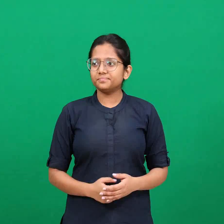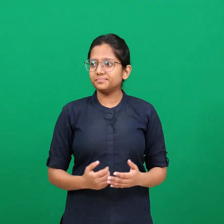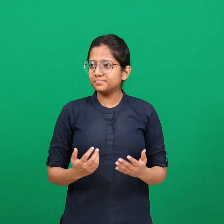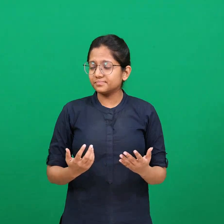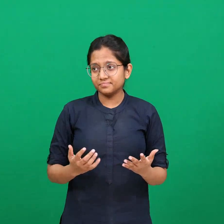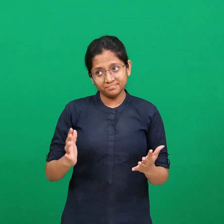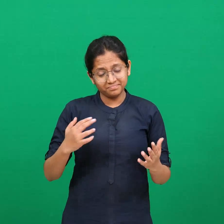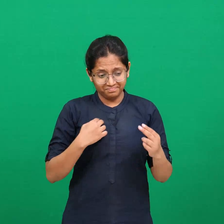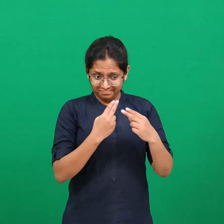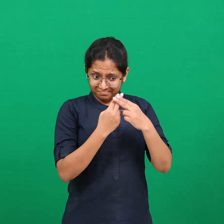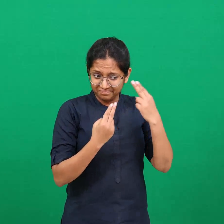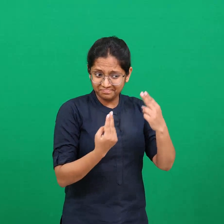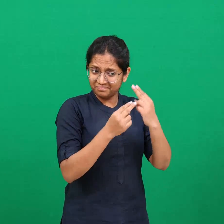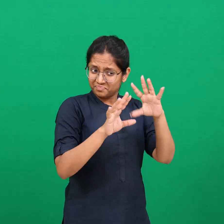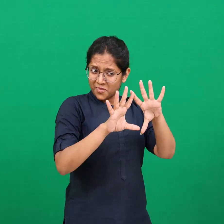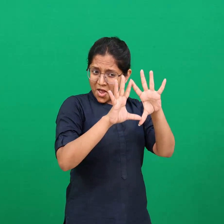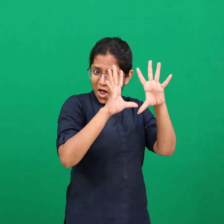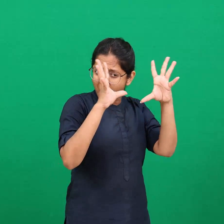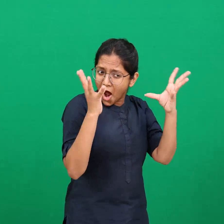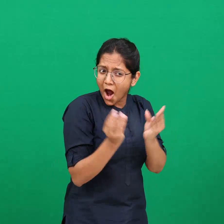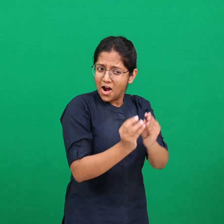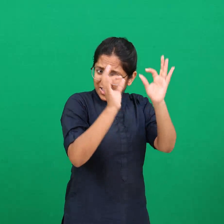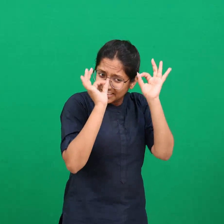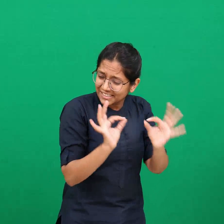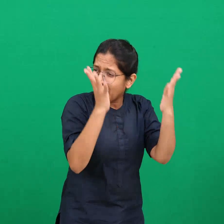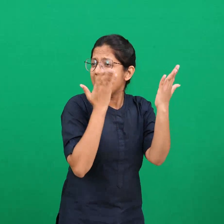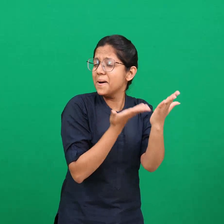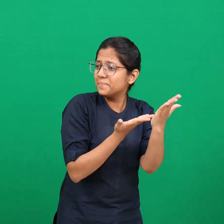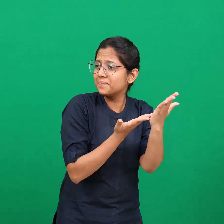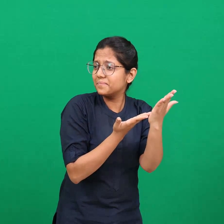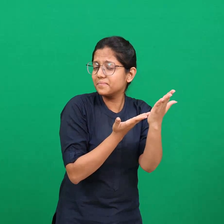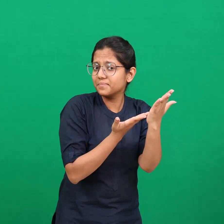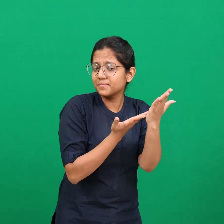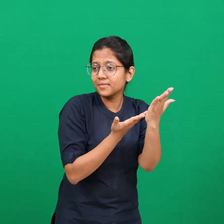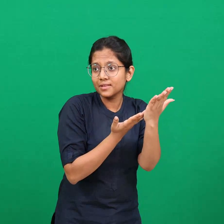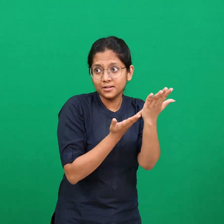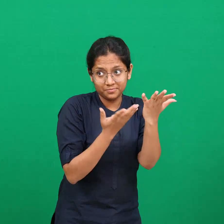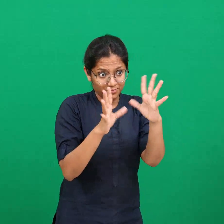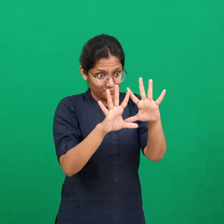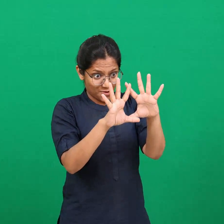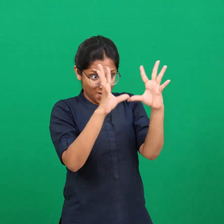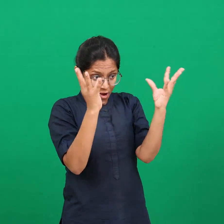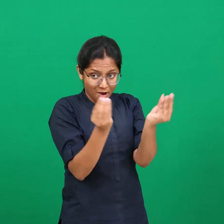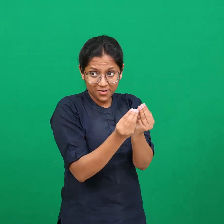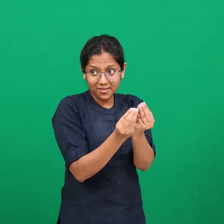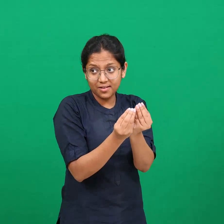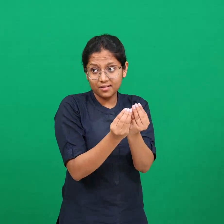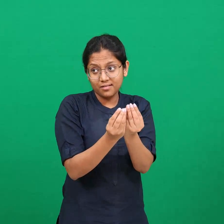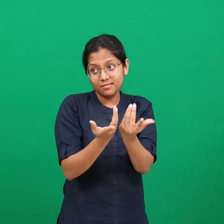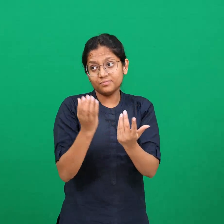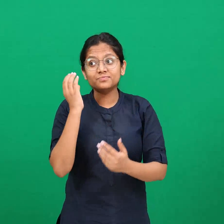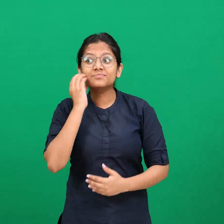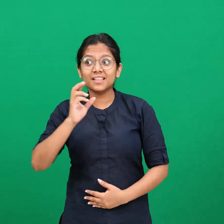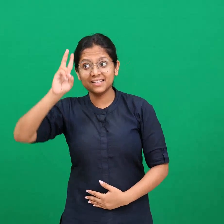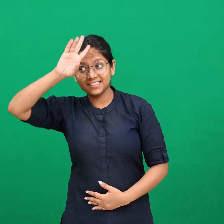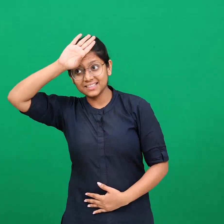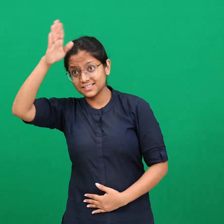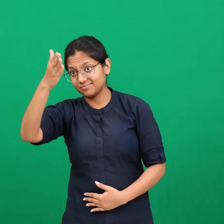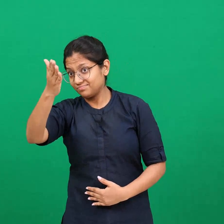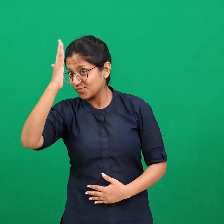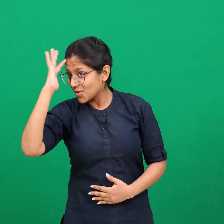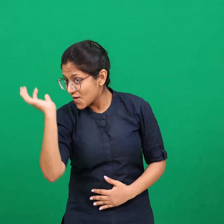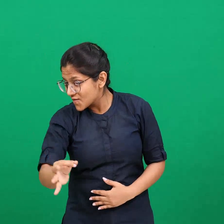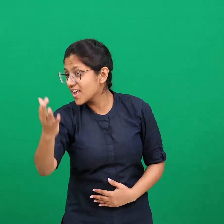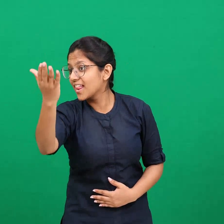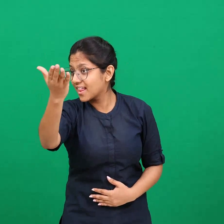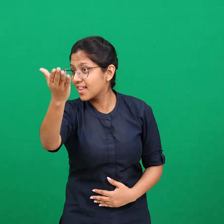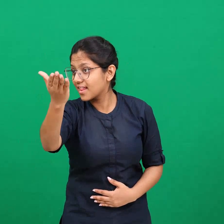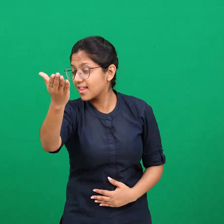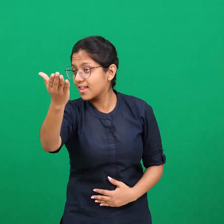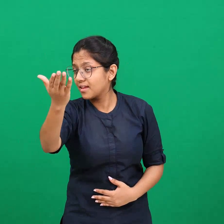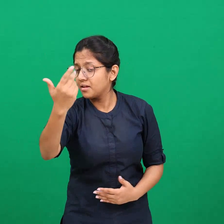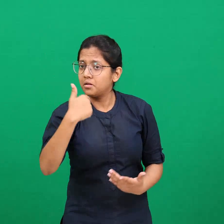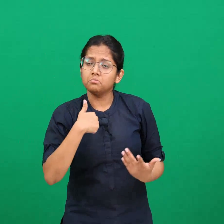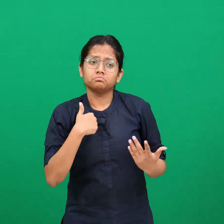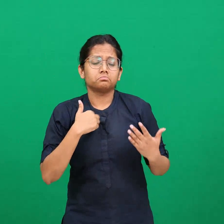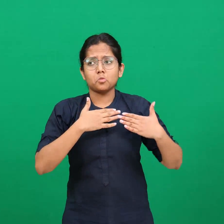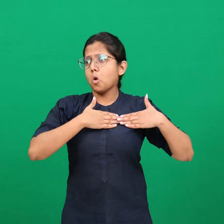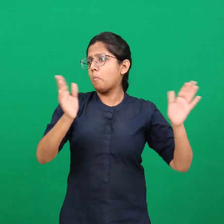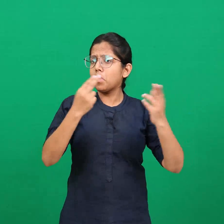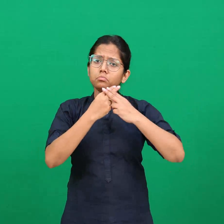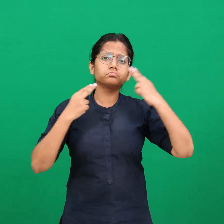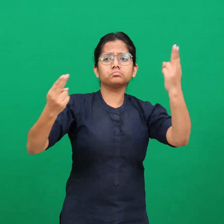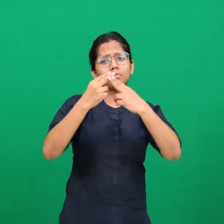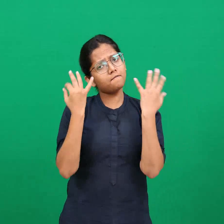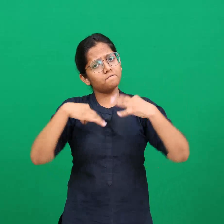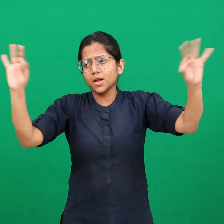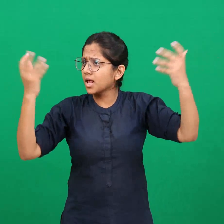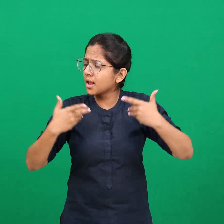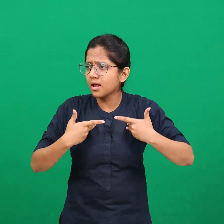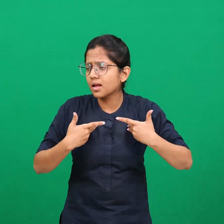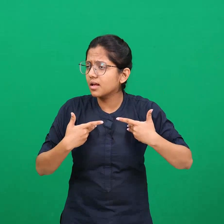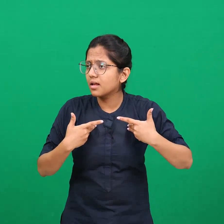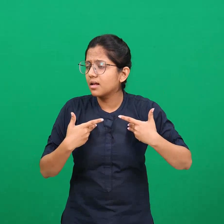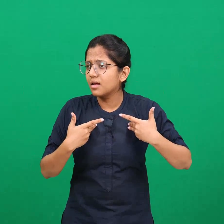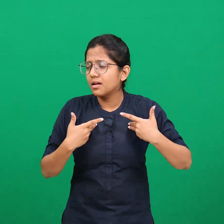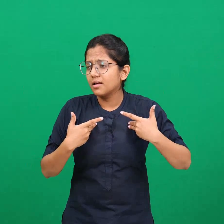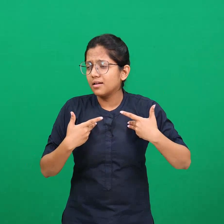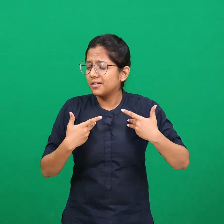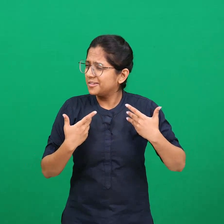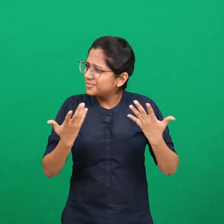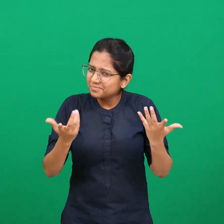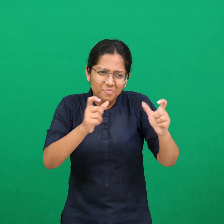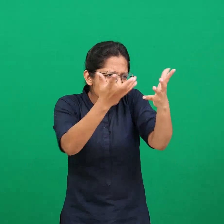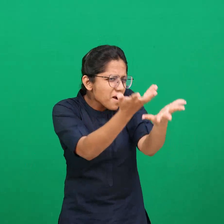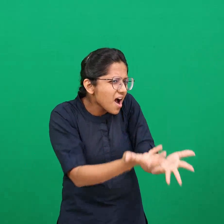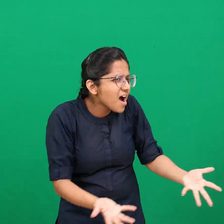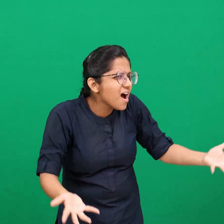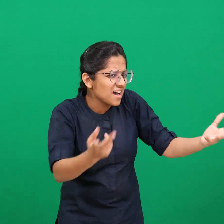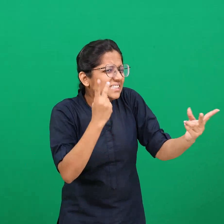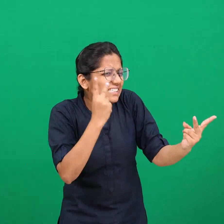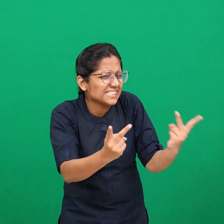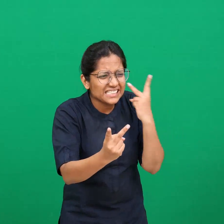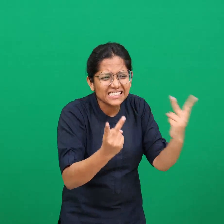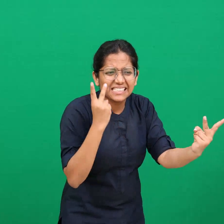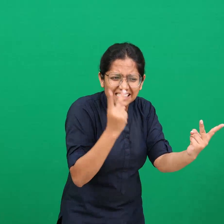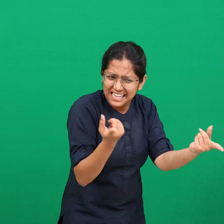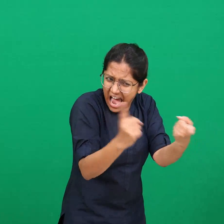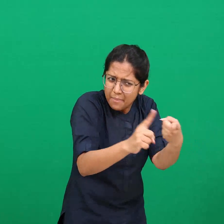For the king knows about these matters, and I can speak freely to him.